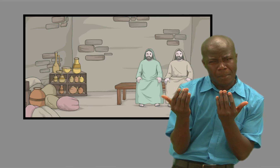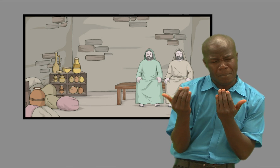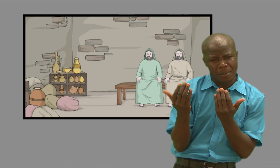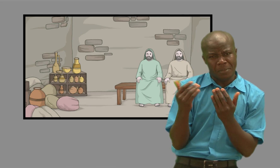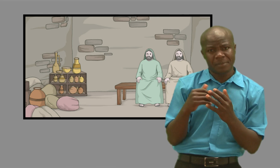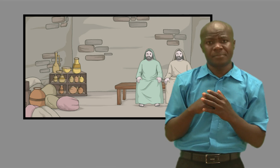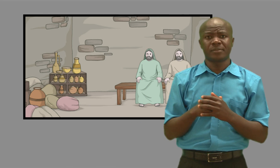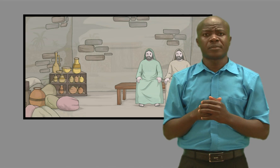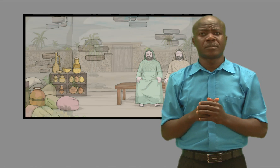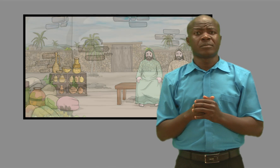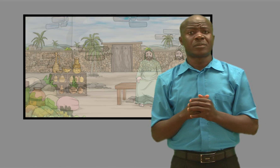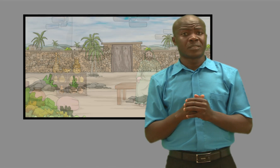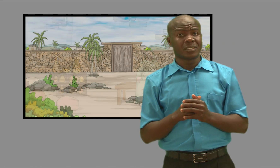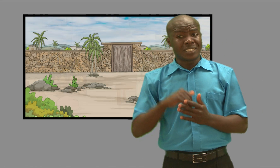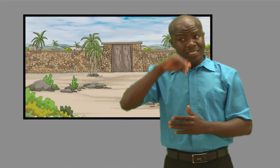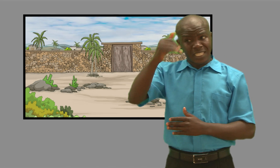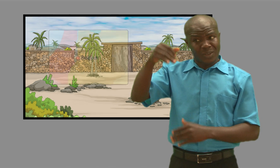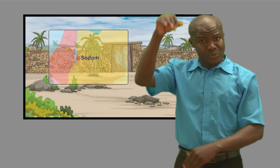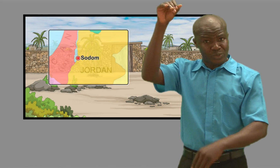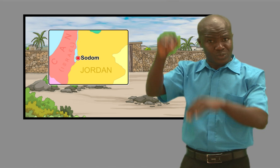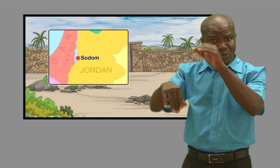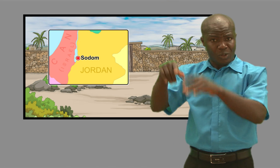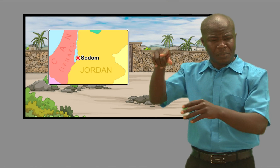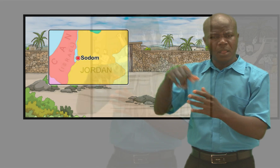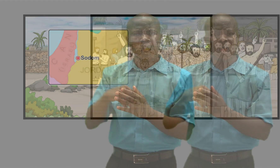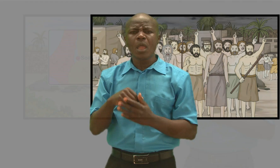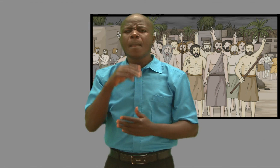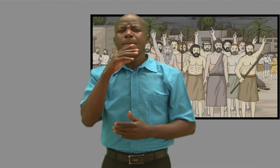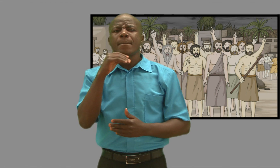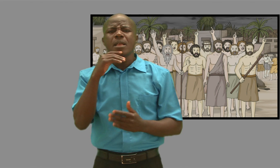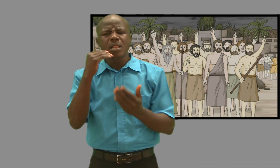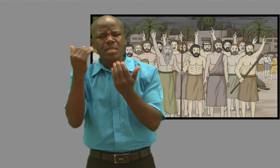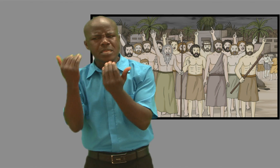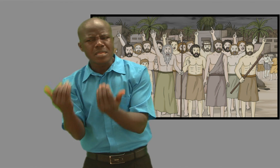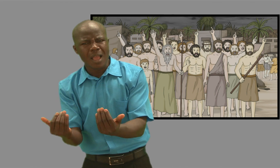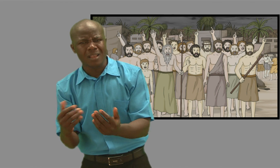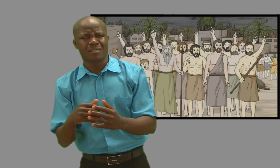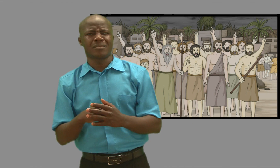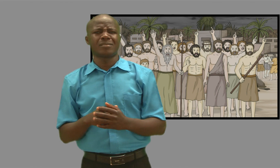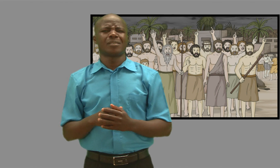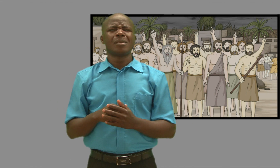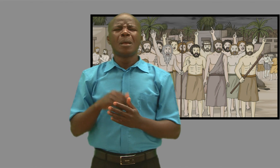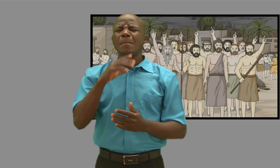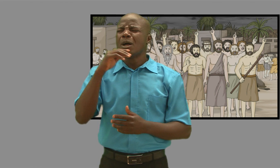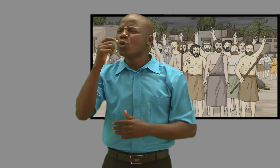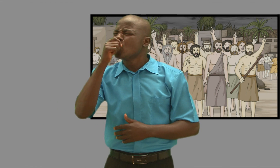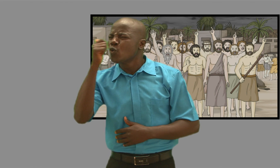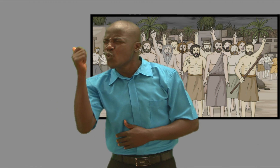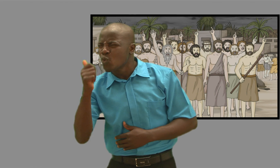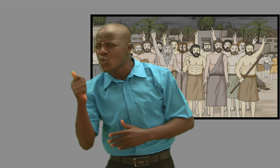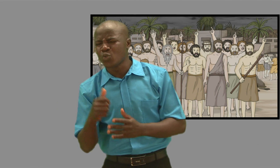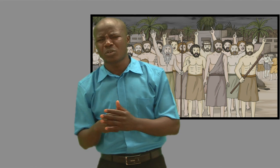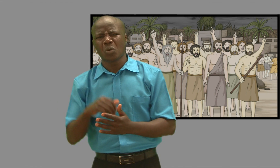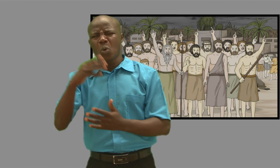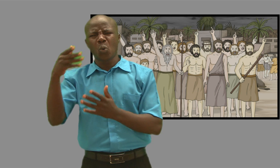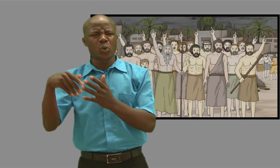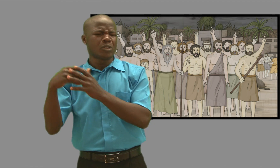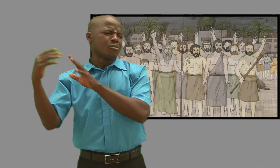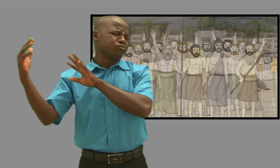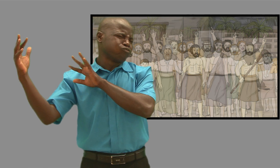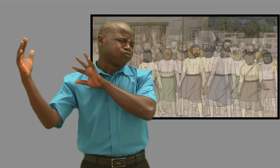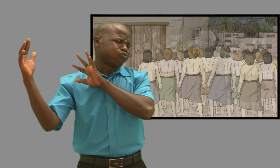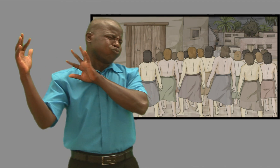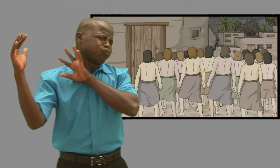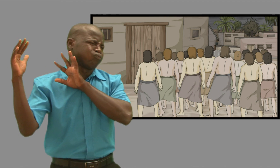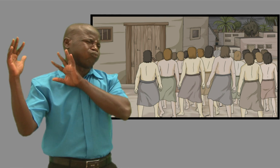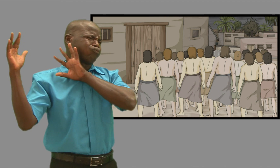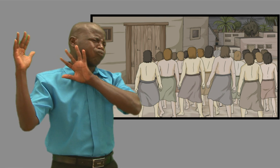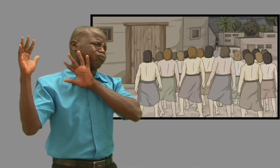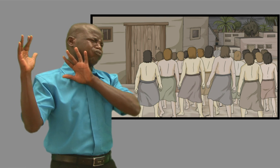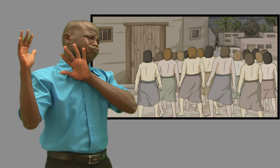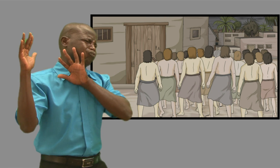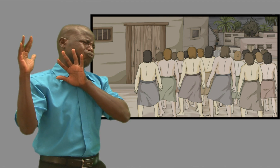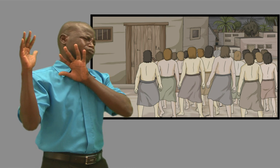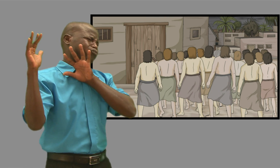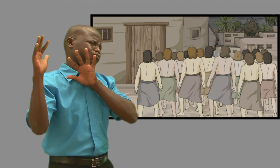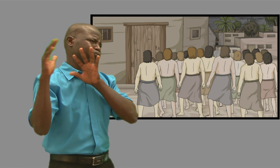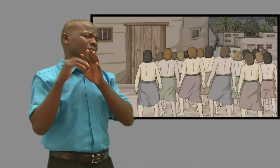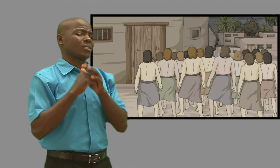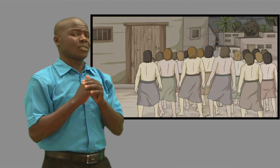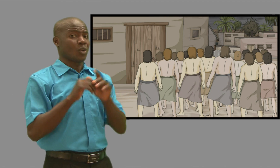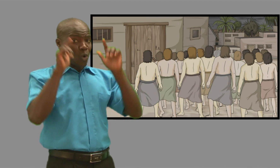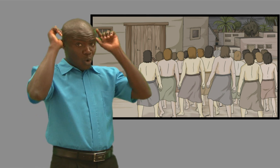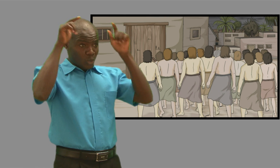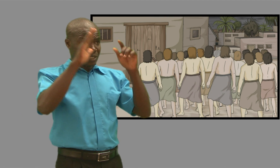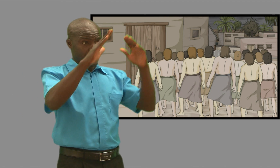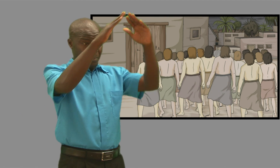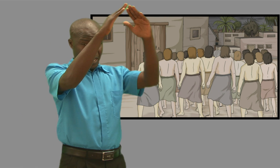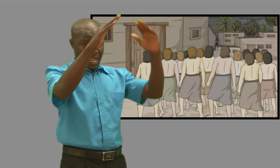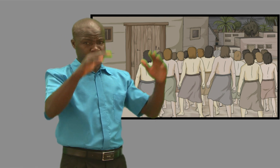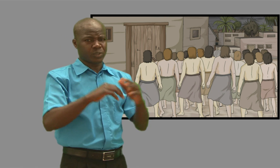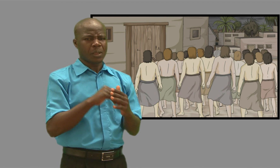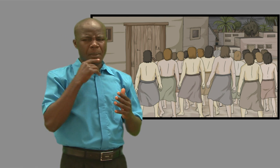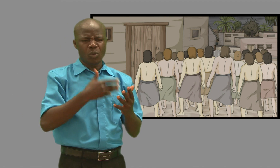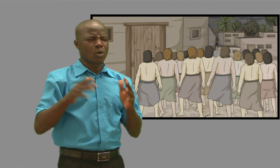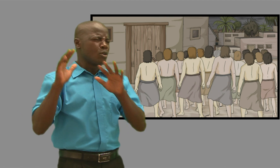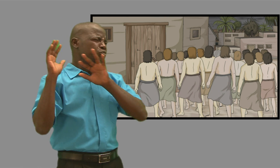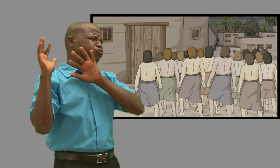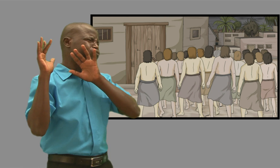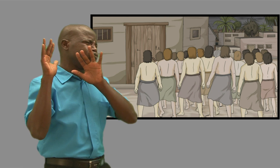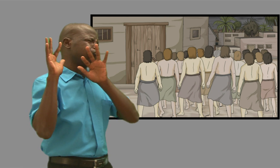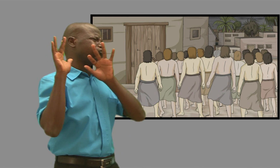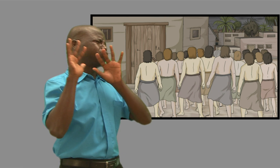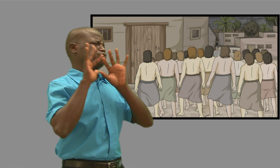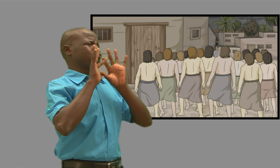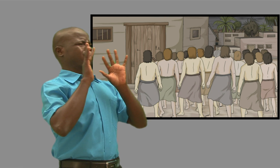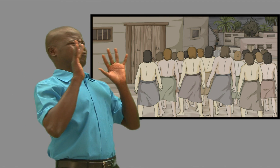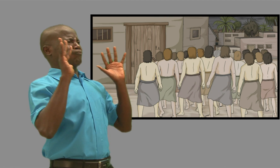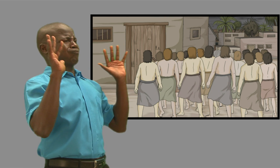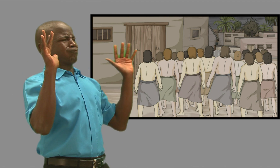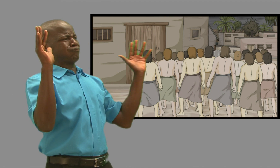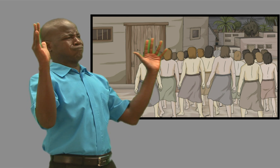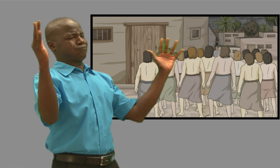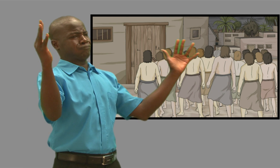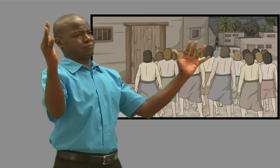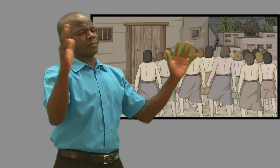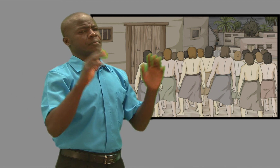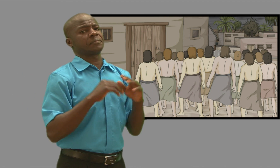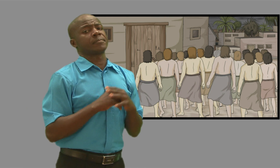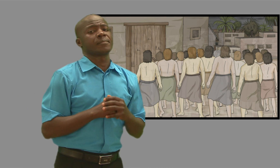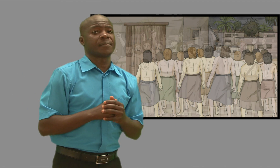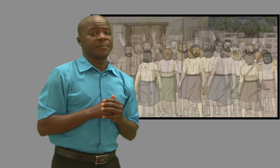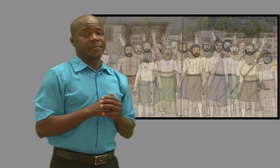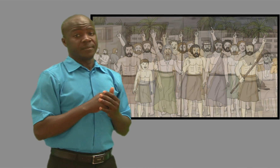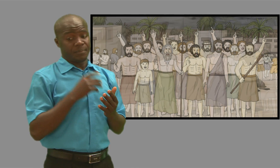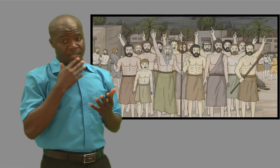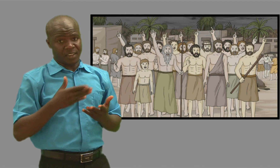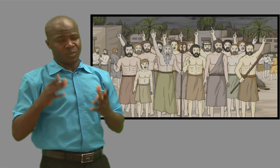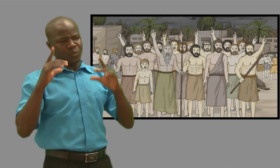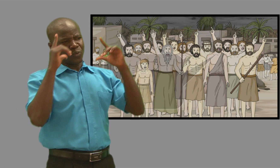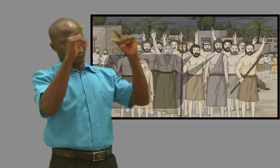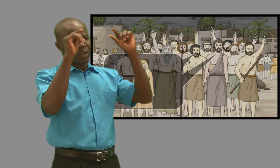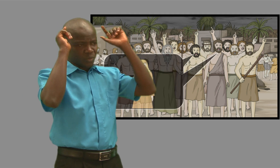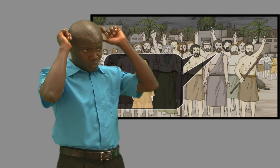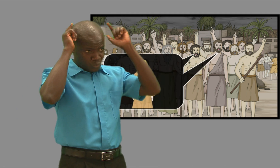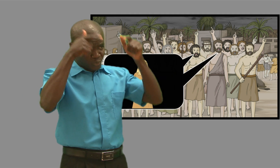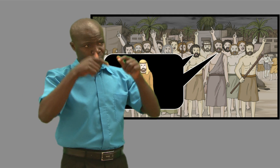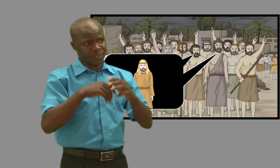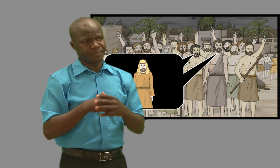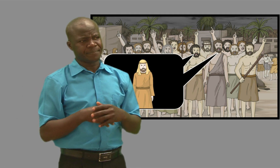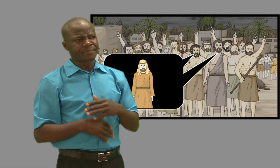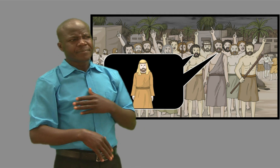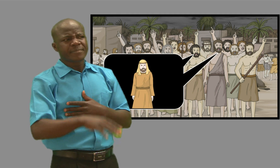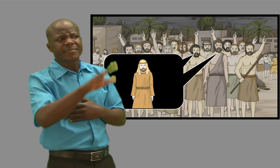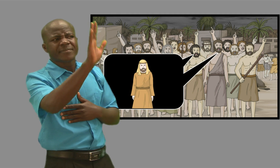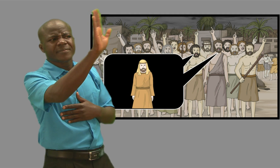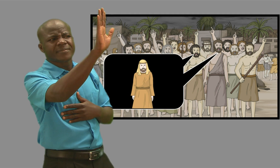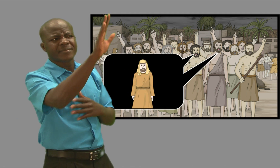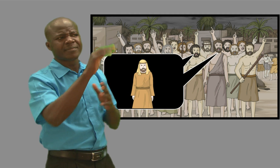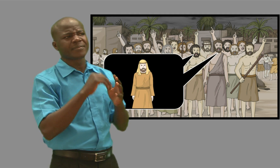Before they had gone to bed, all the men of the city of Sodom, both young and old, surrounded the house.